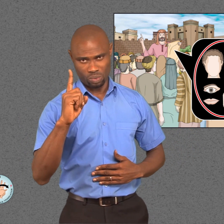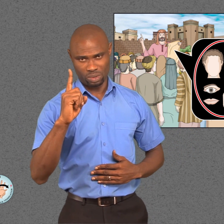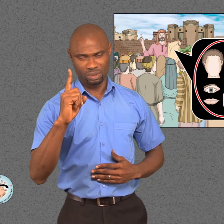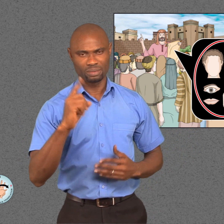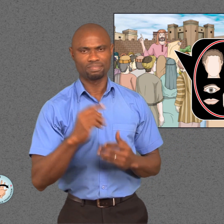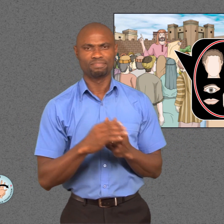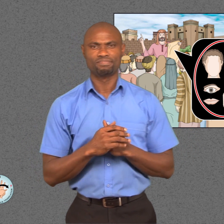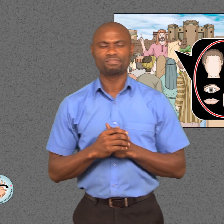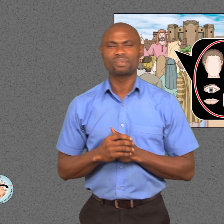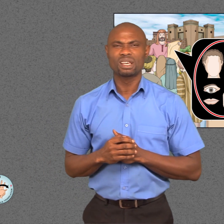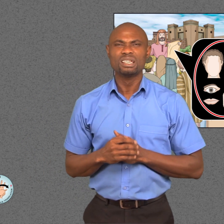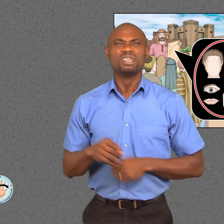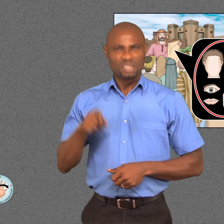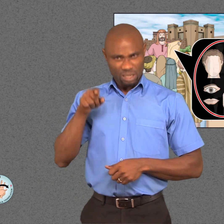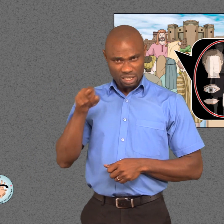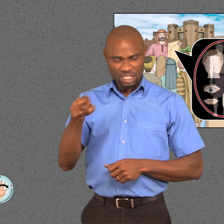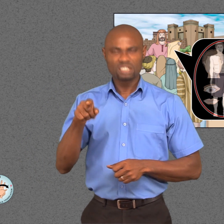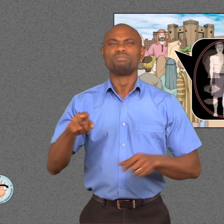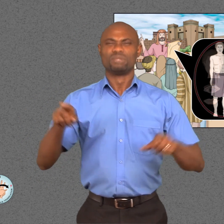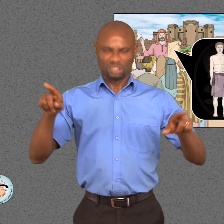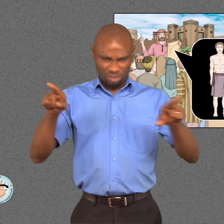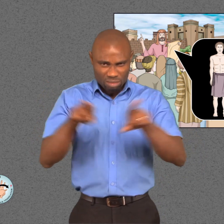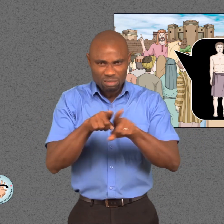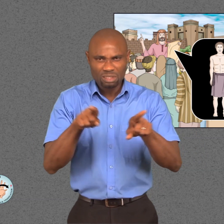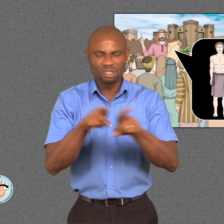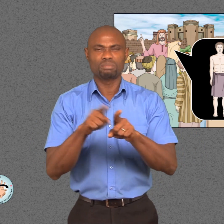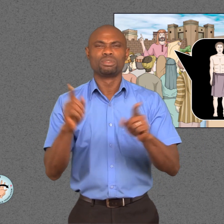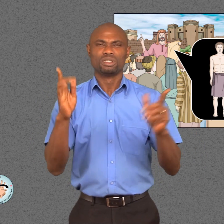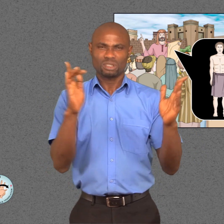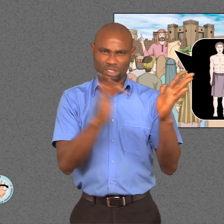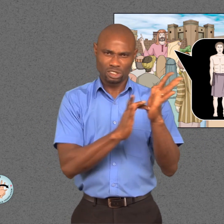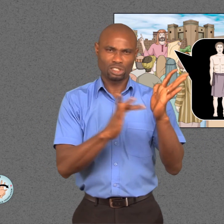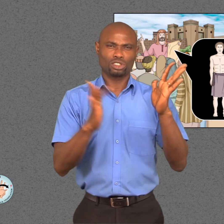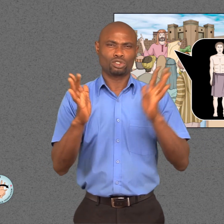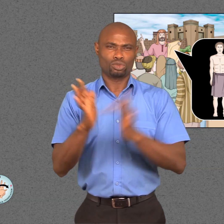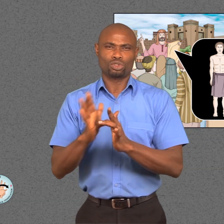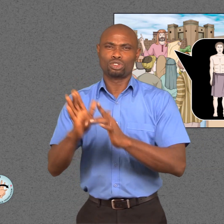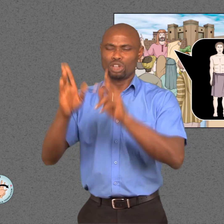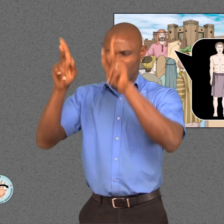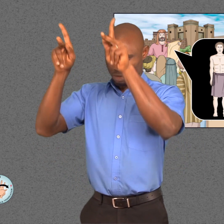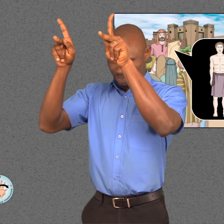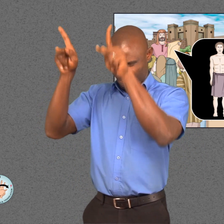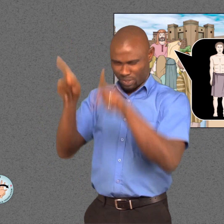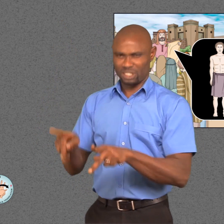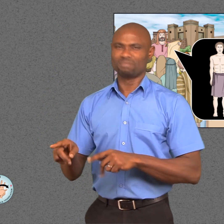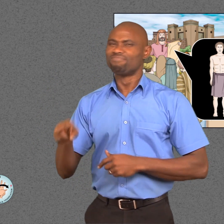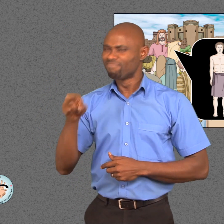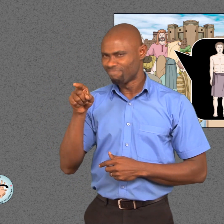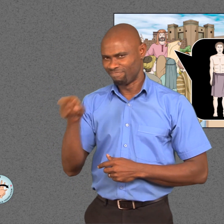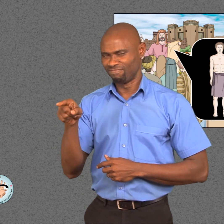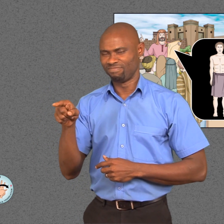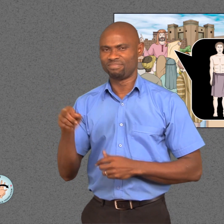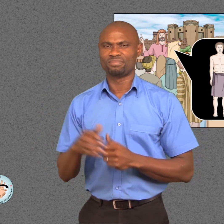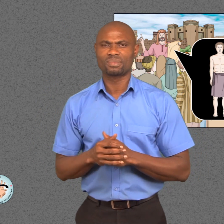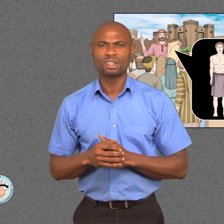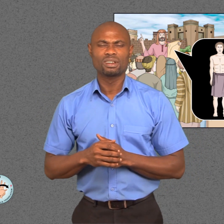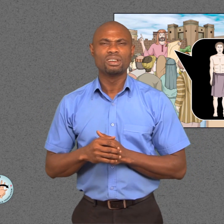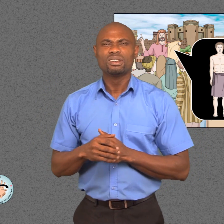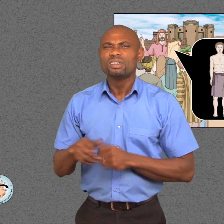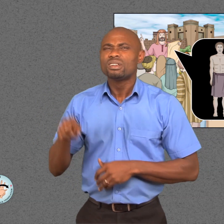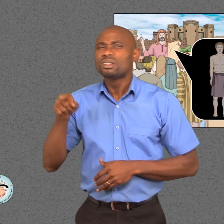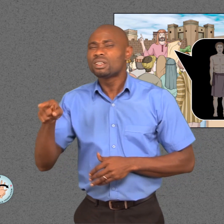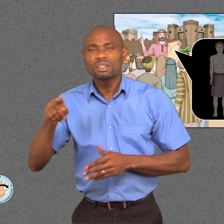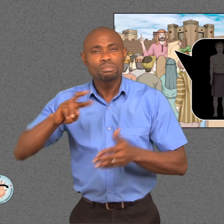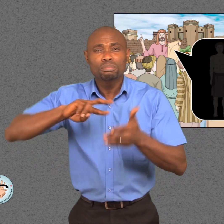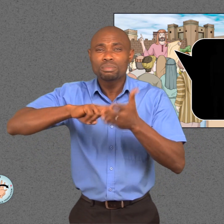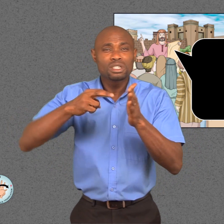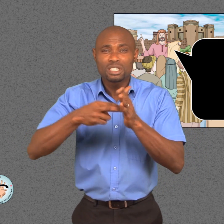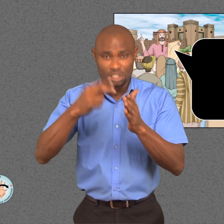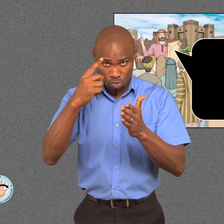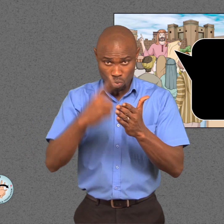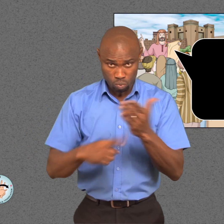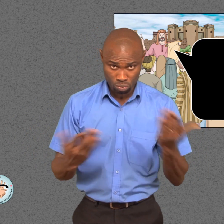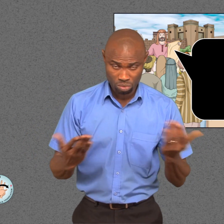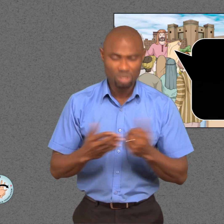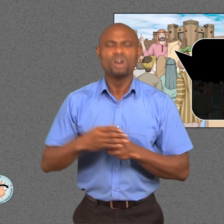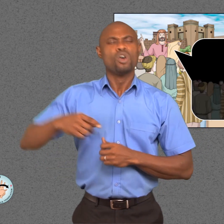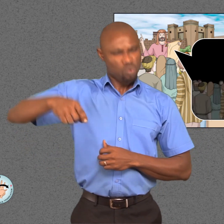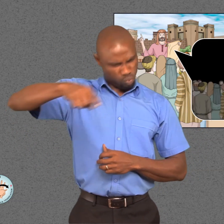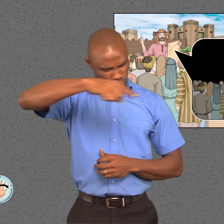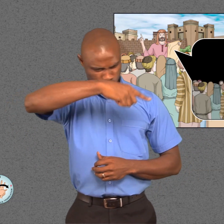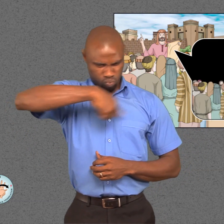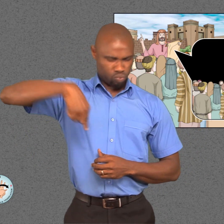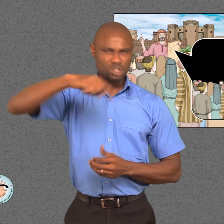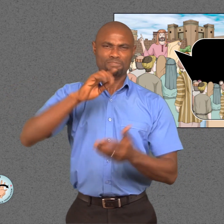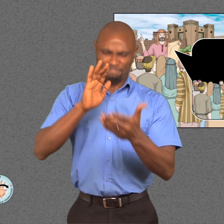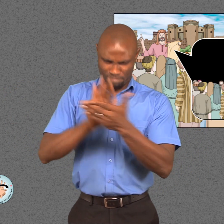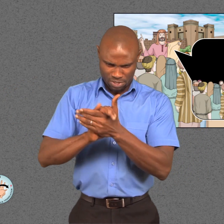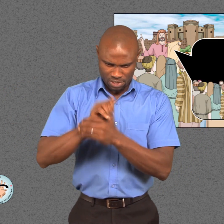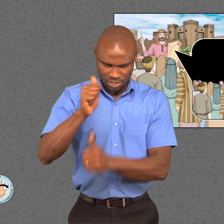So it is with Christ.